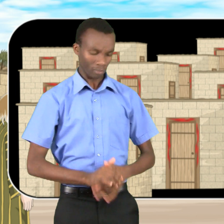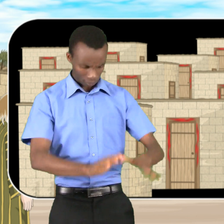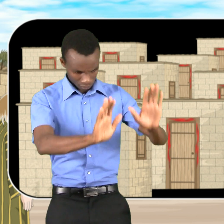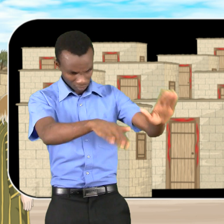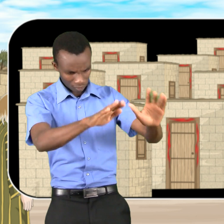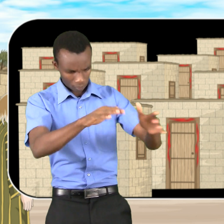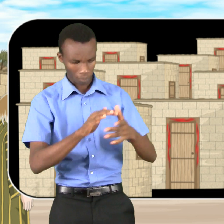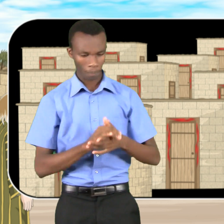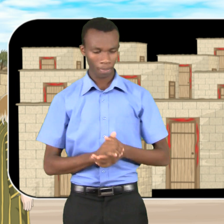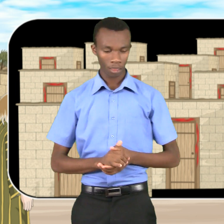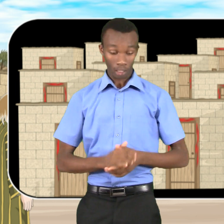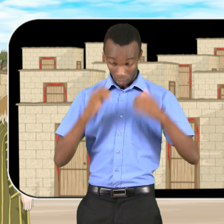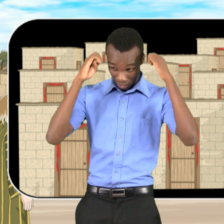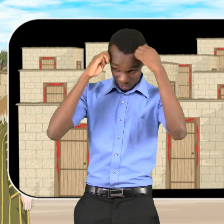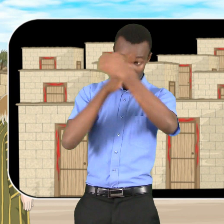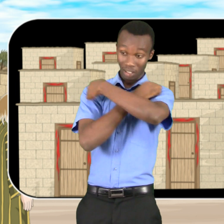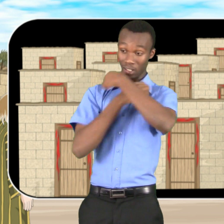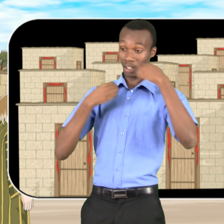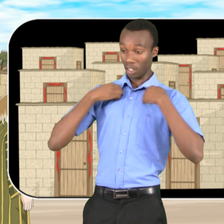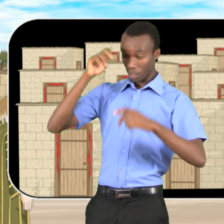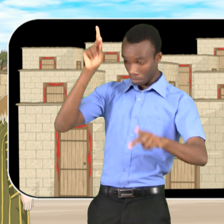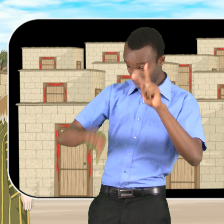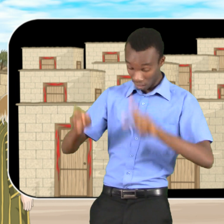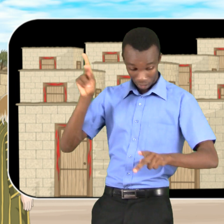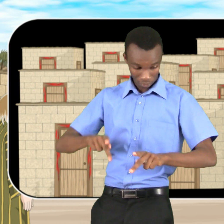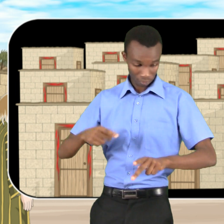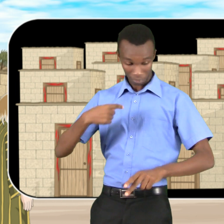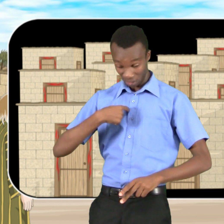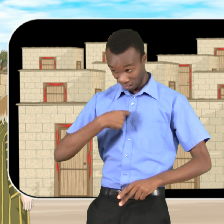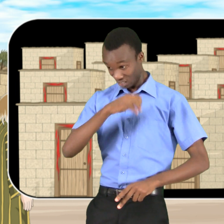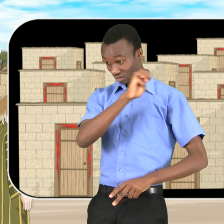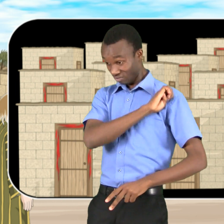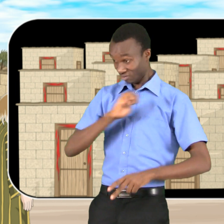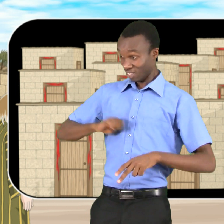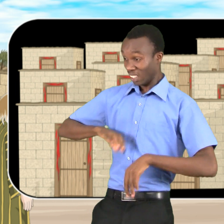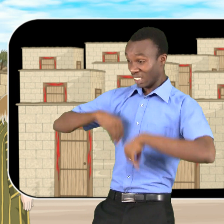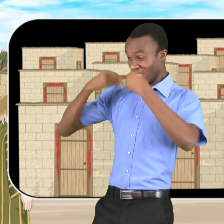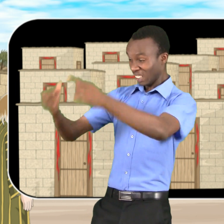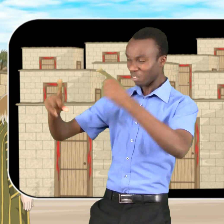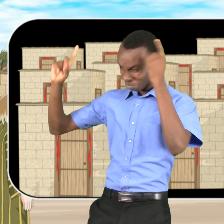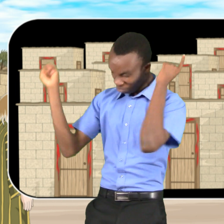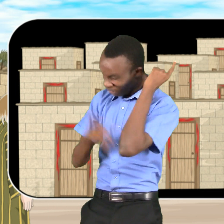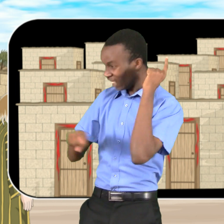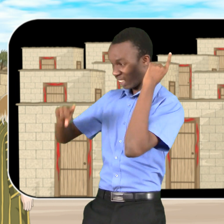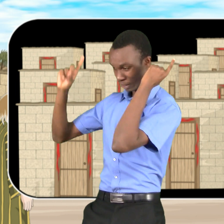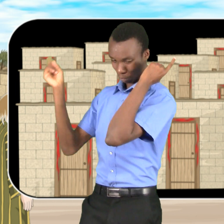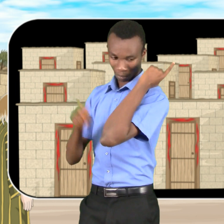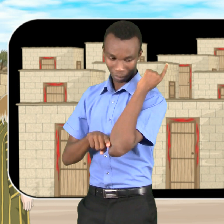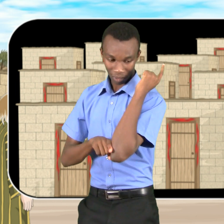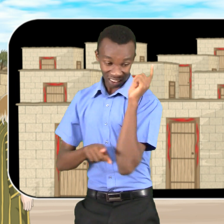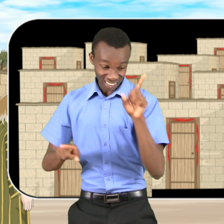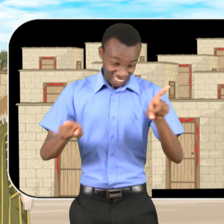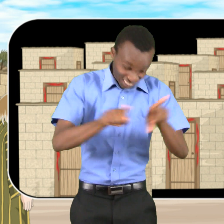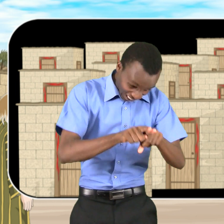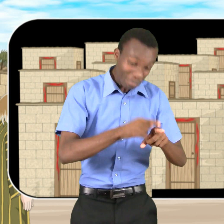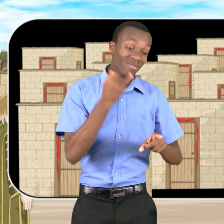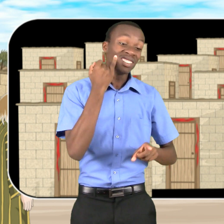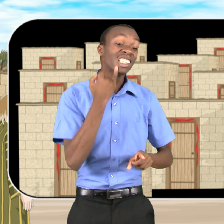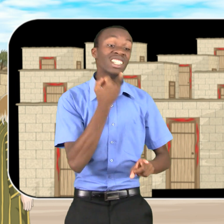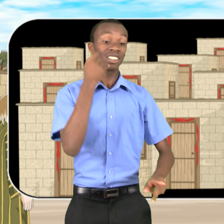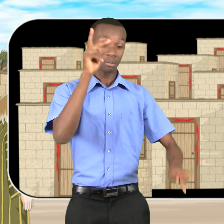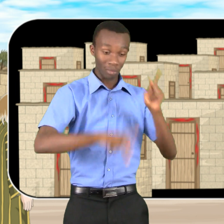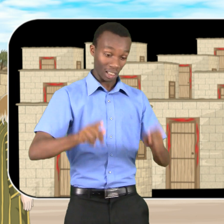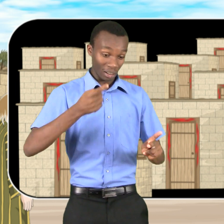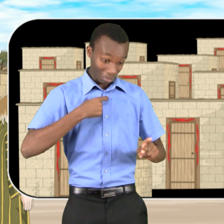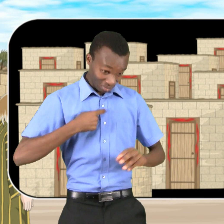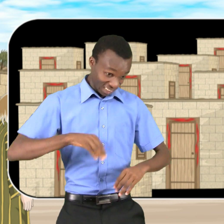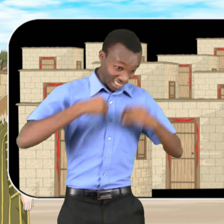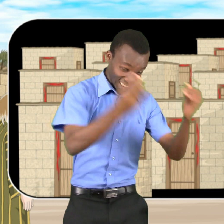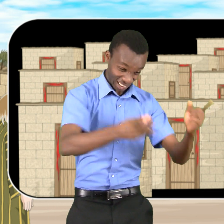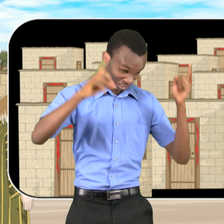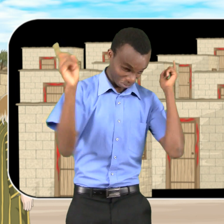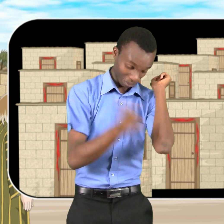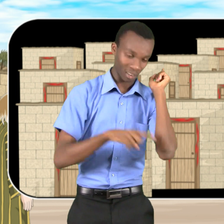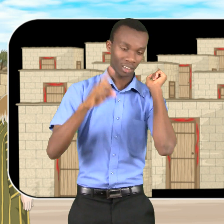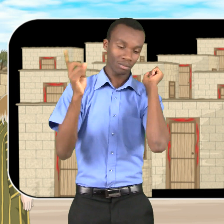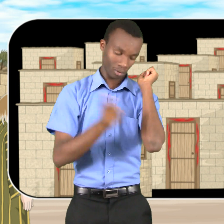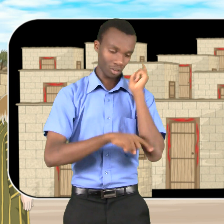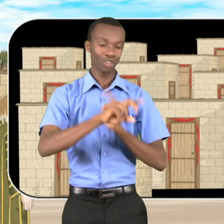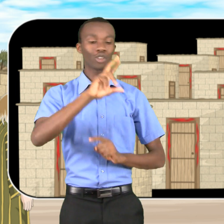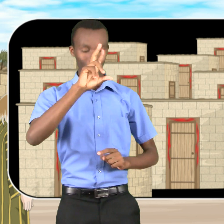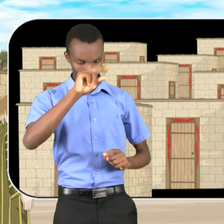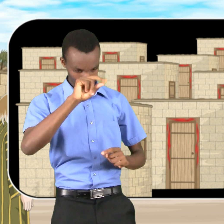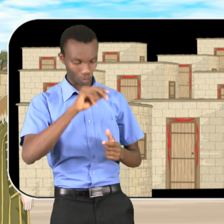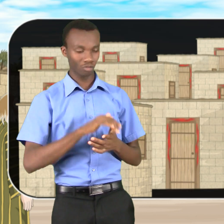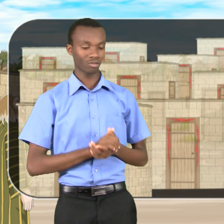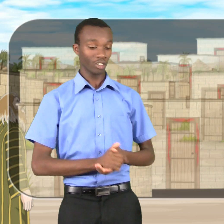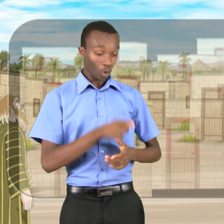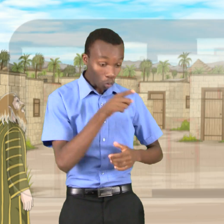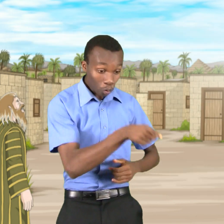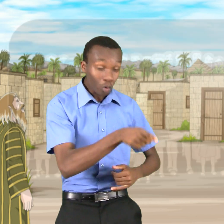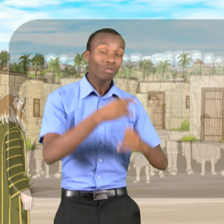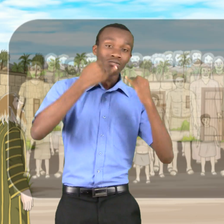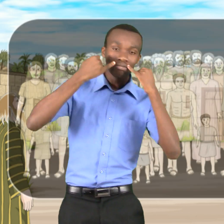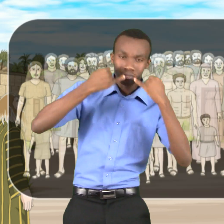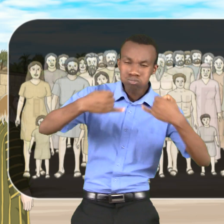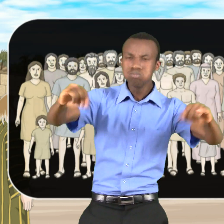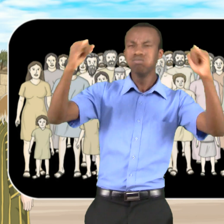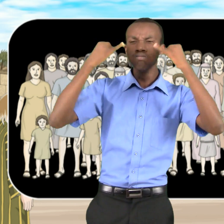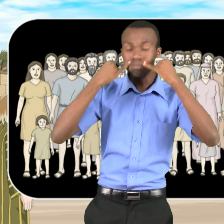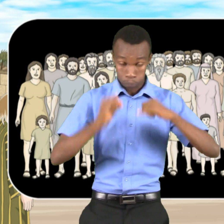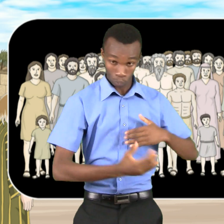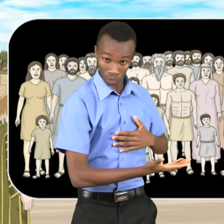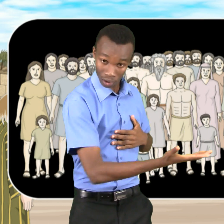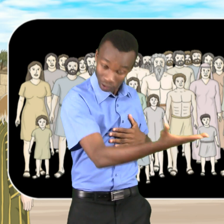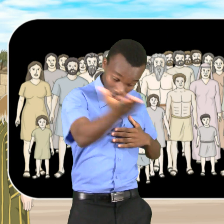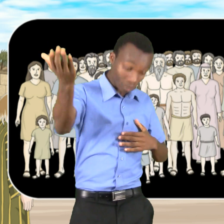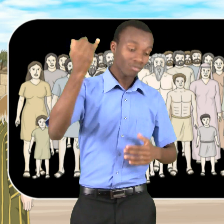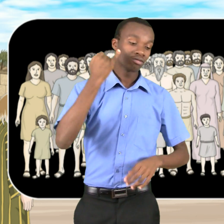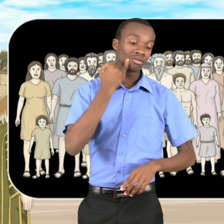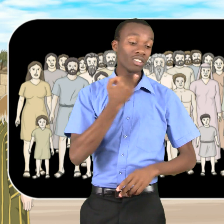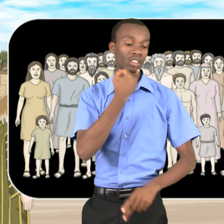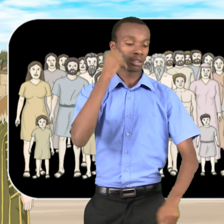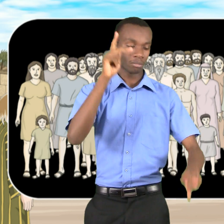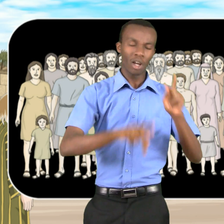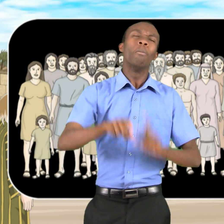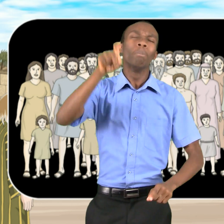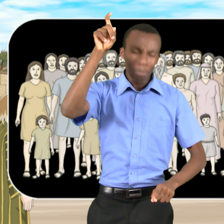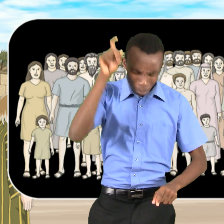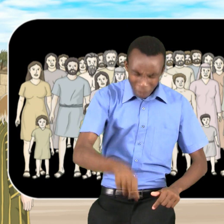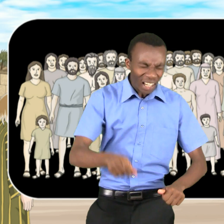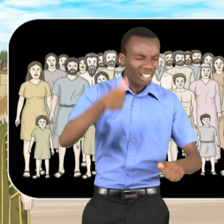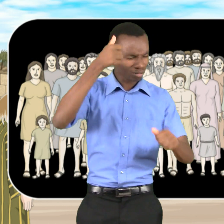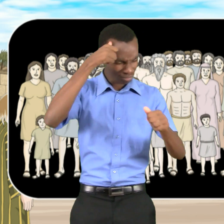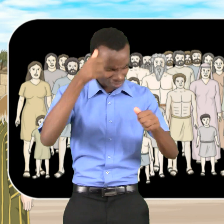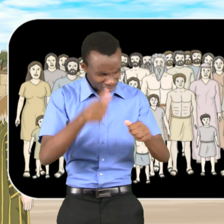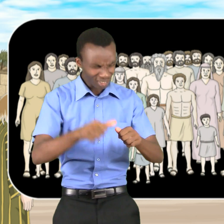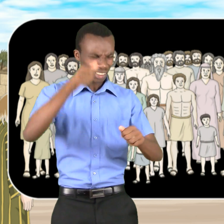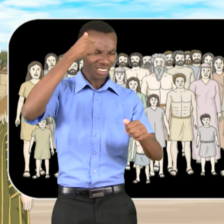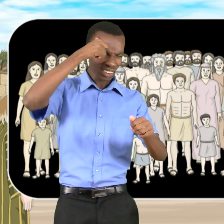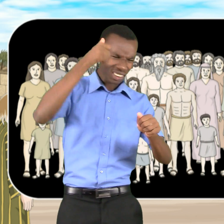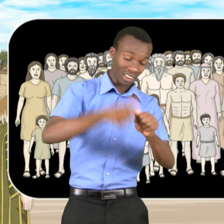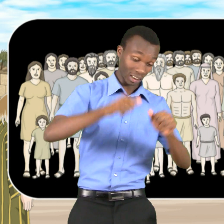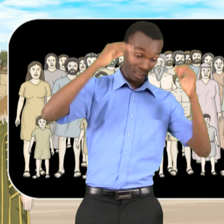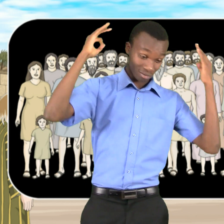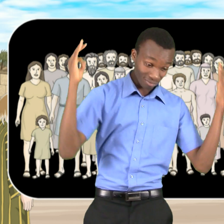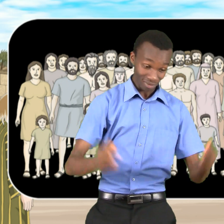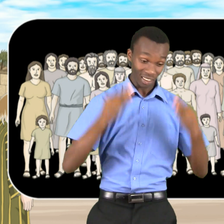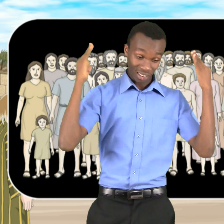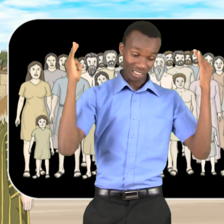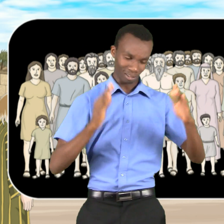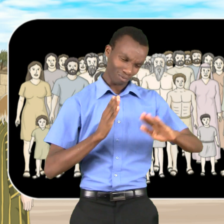No plague will fall on you to destroy you when I strike the land of Egypt.